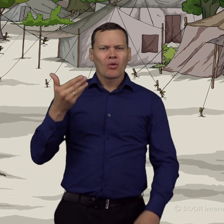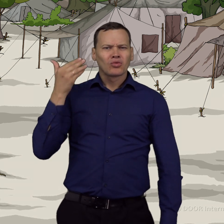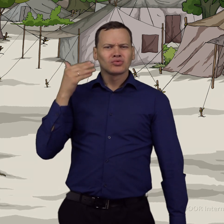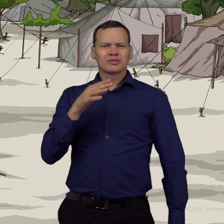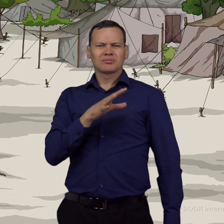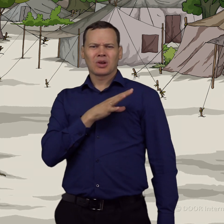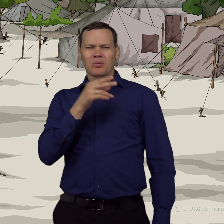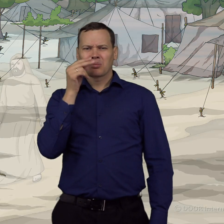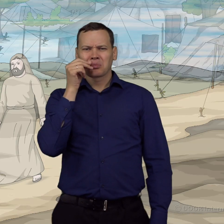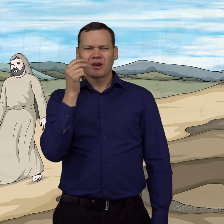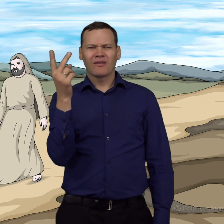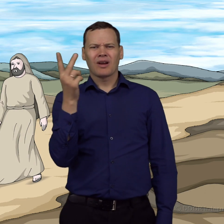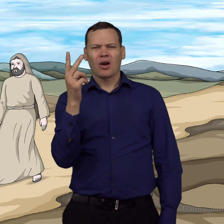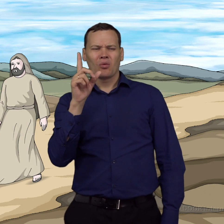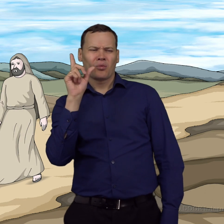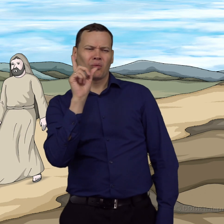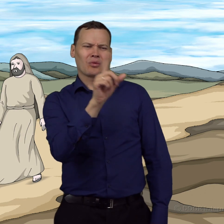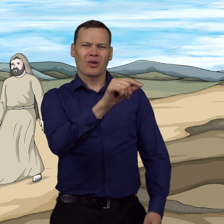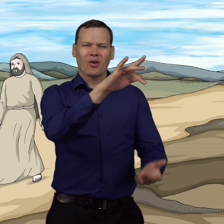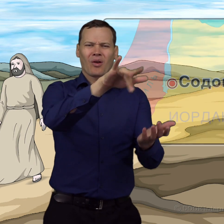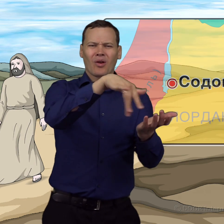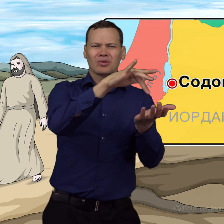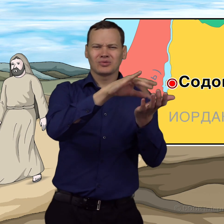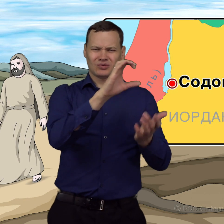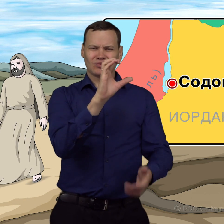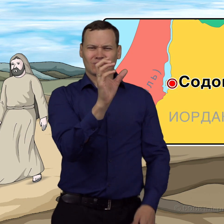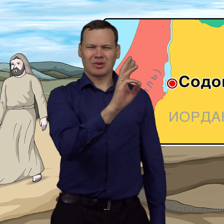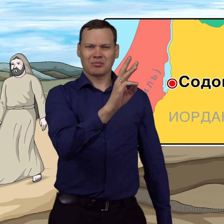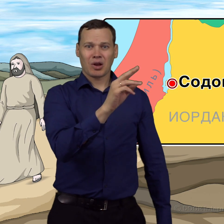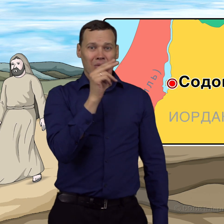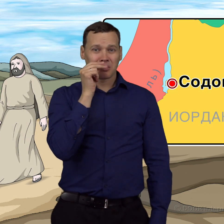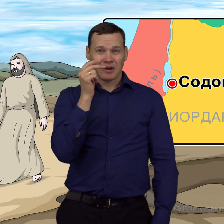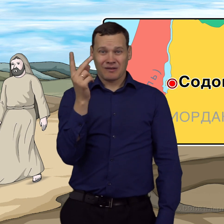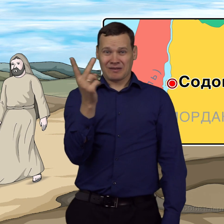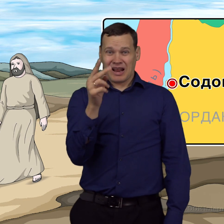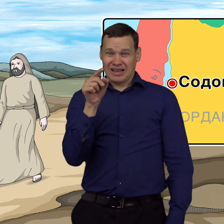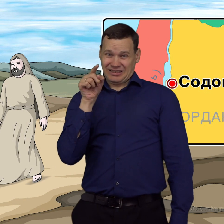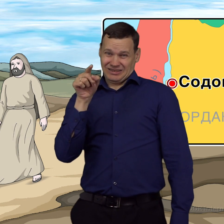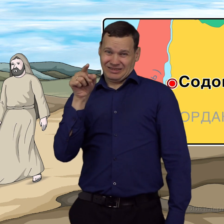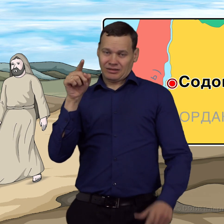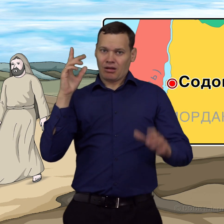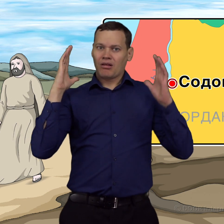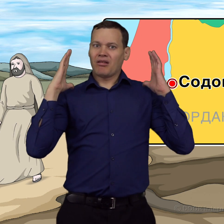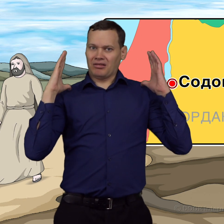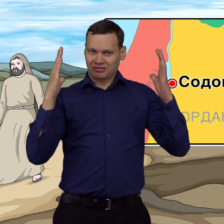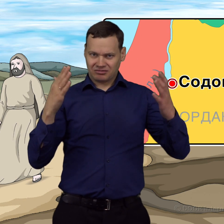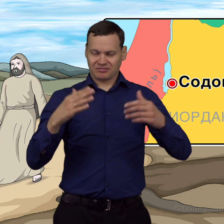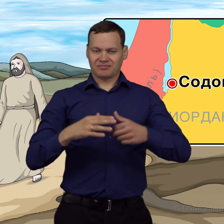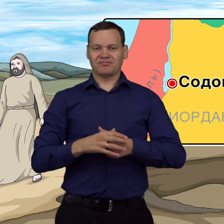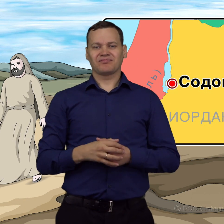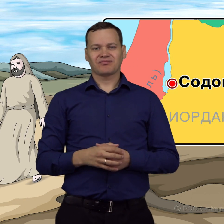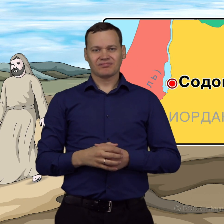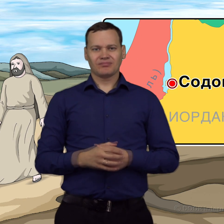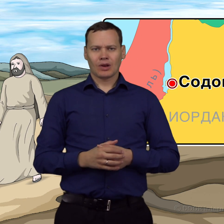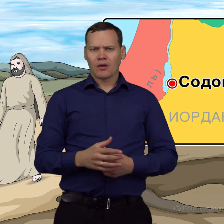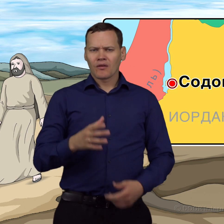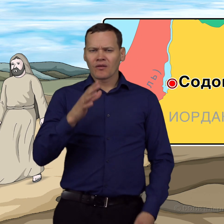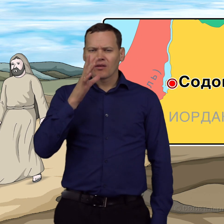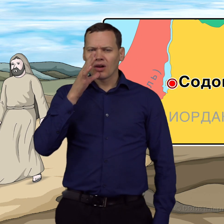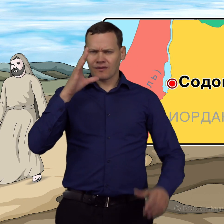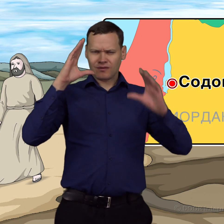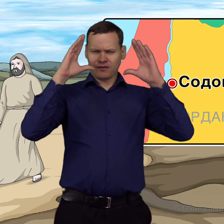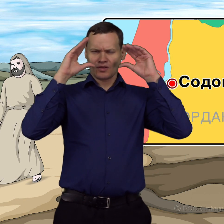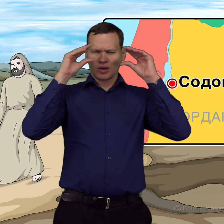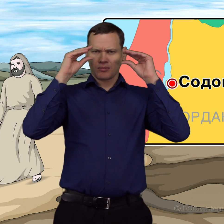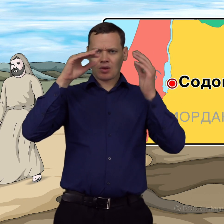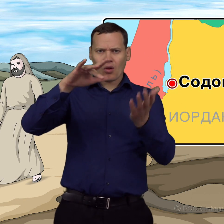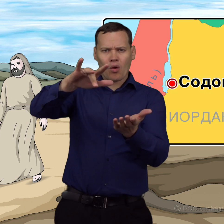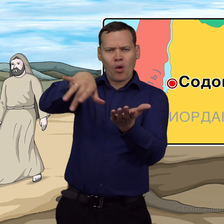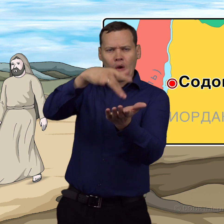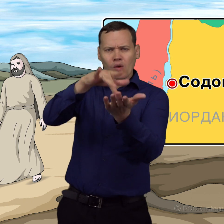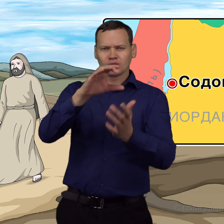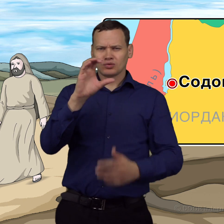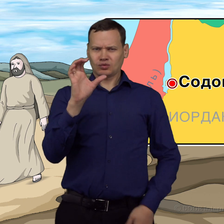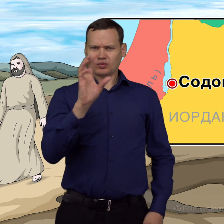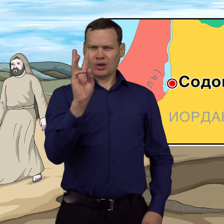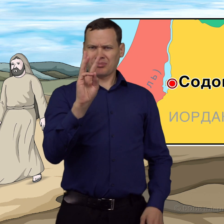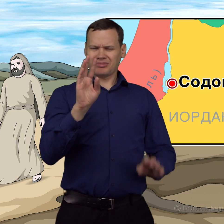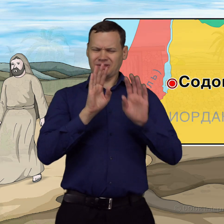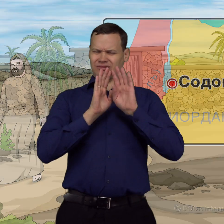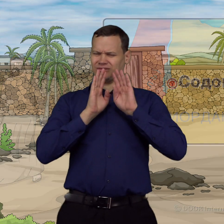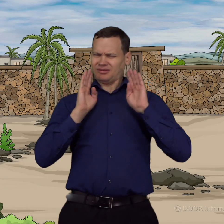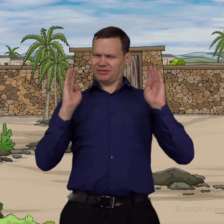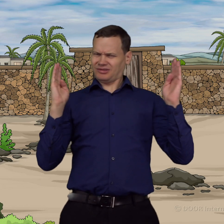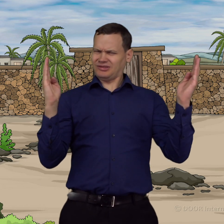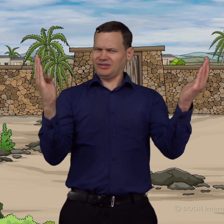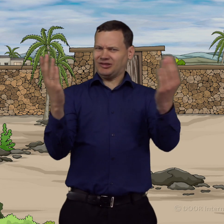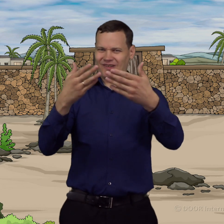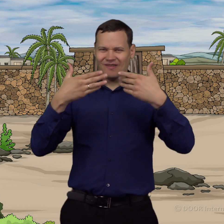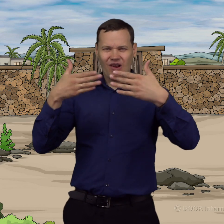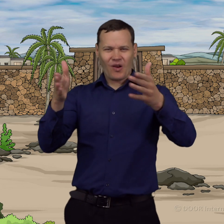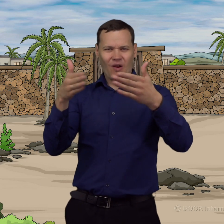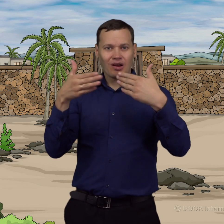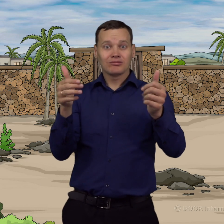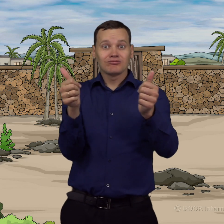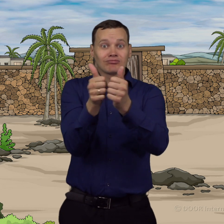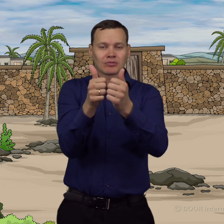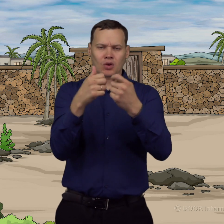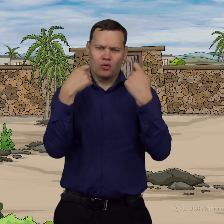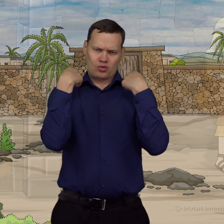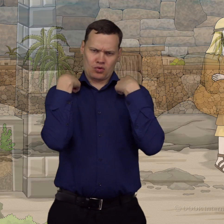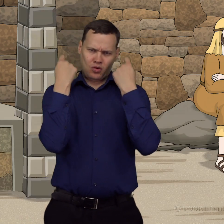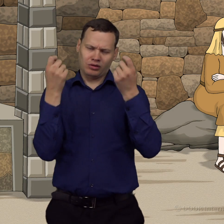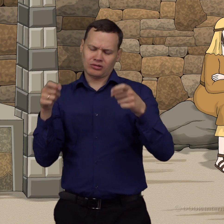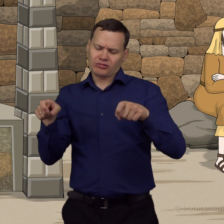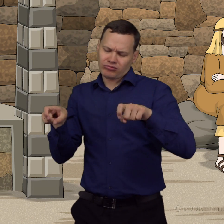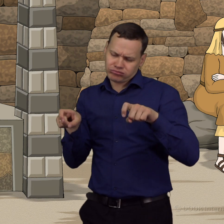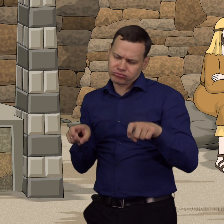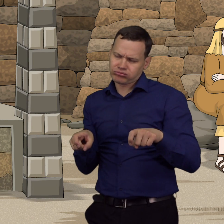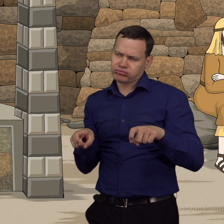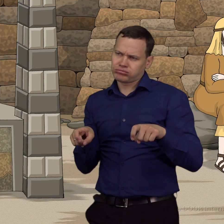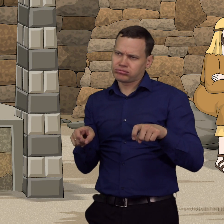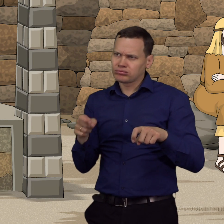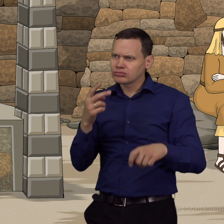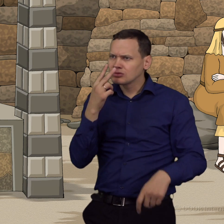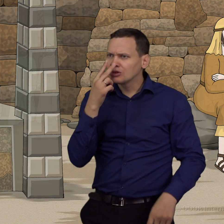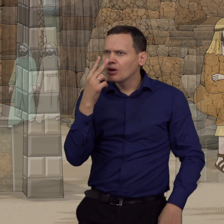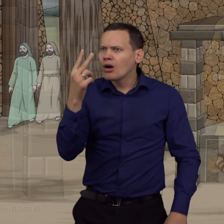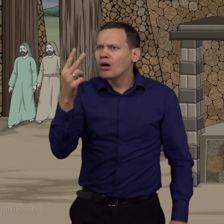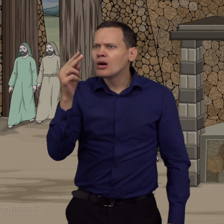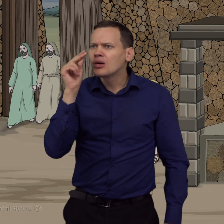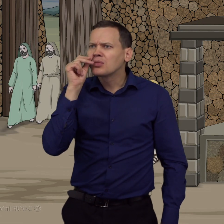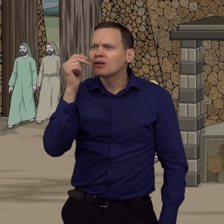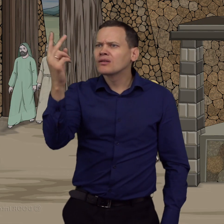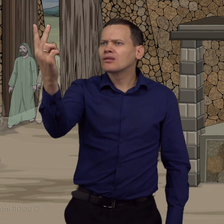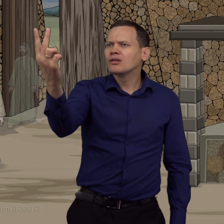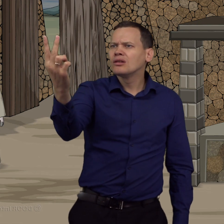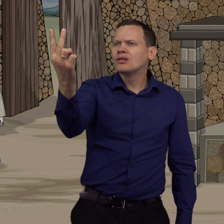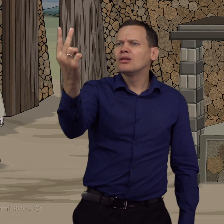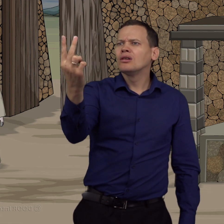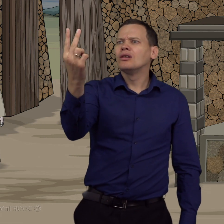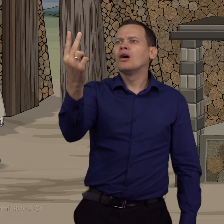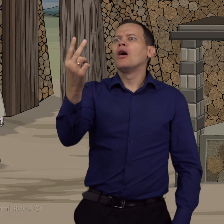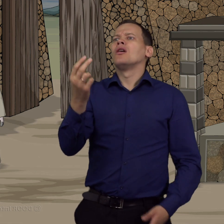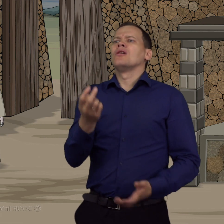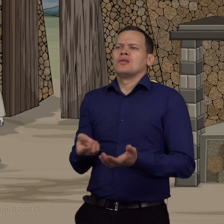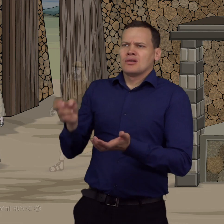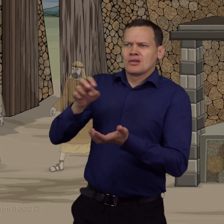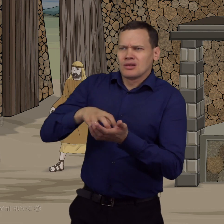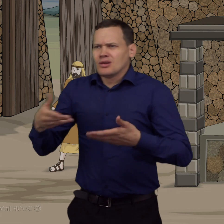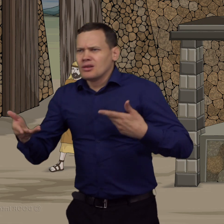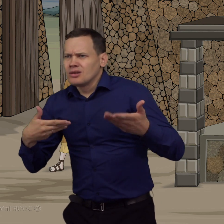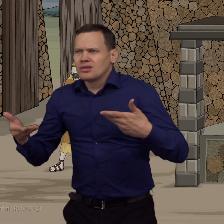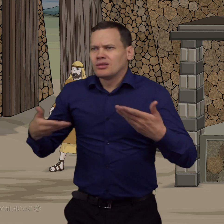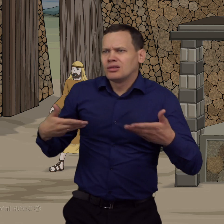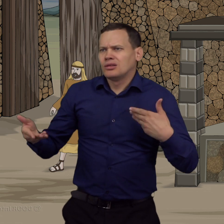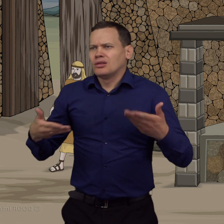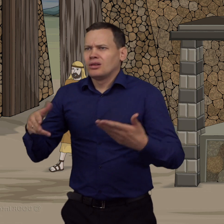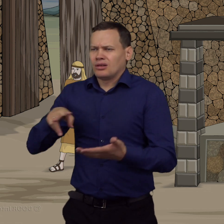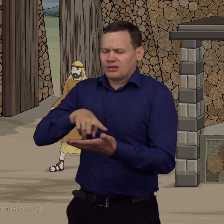Now the two angels arrived at Sodom in the evening, and Lot was sitting in the gateway of the city.